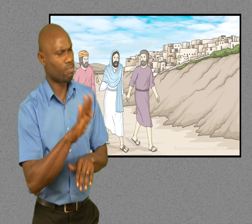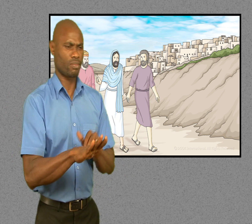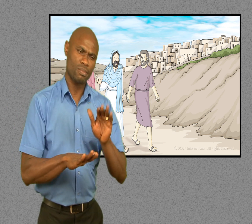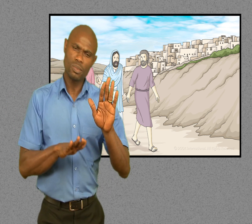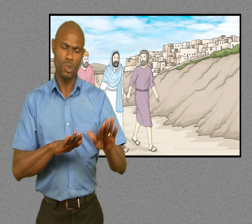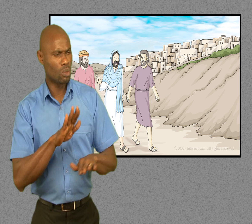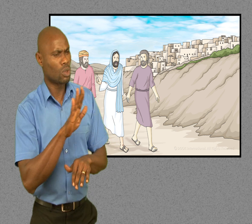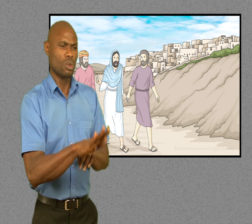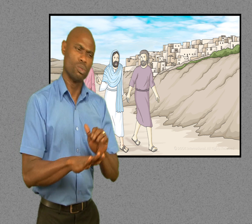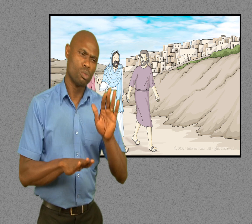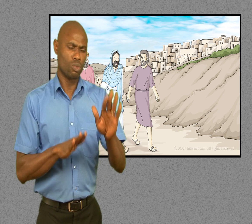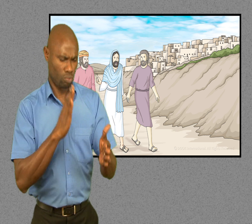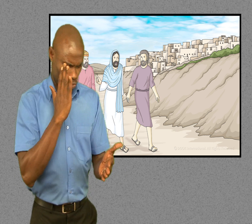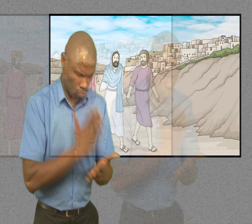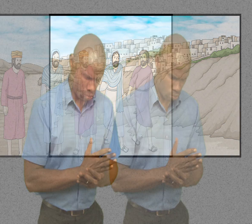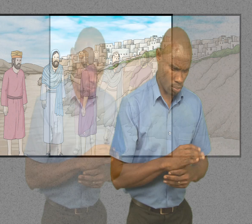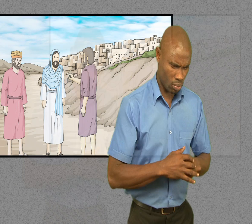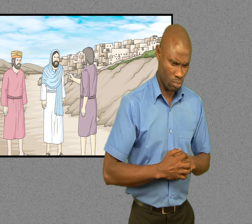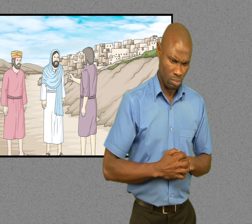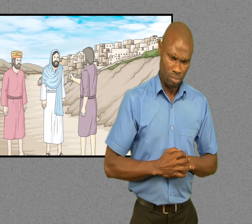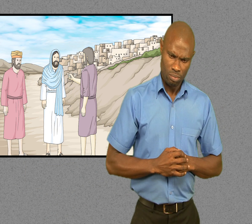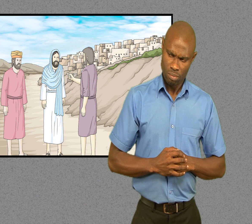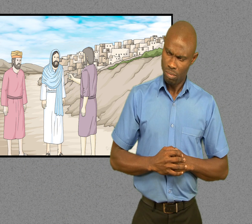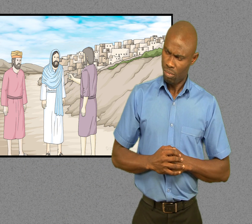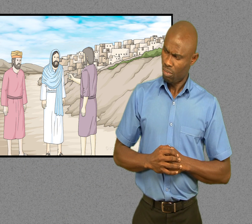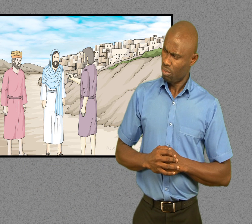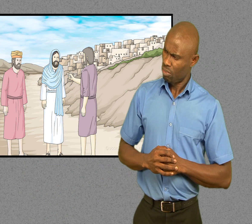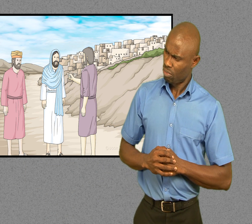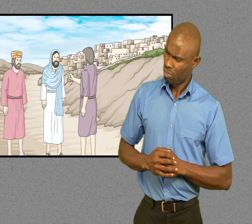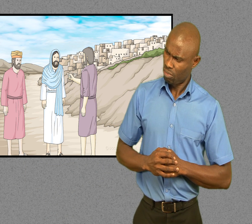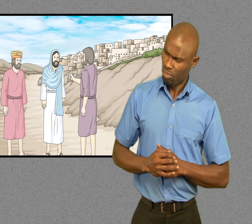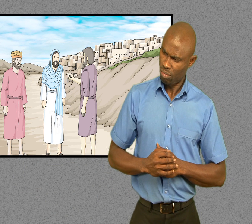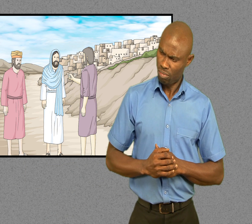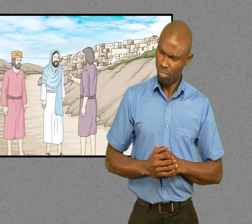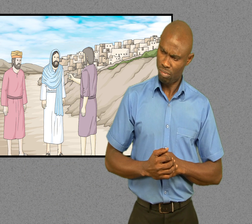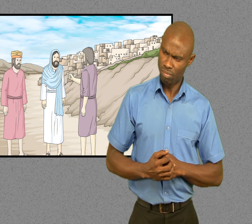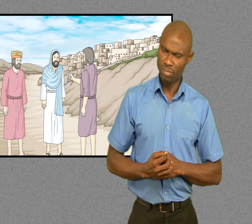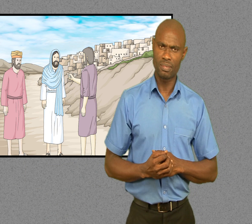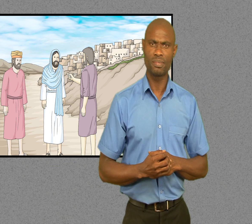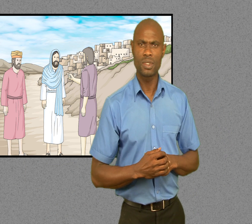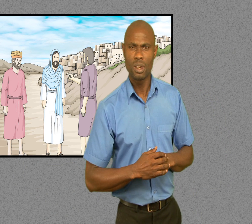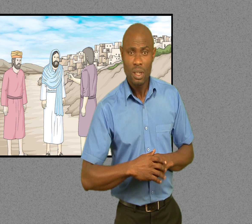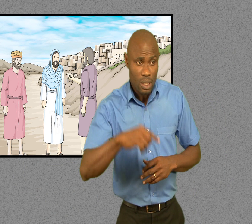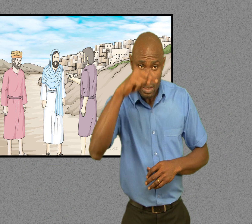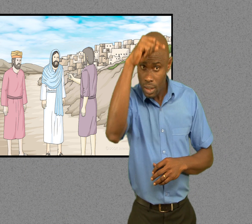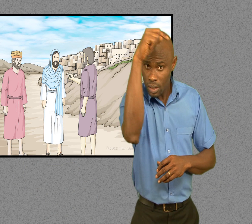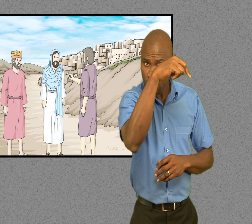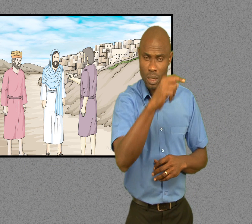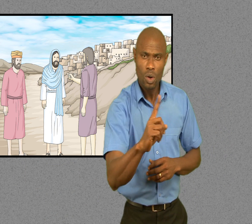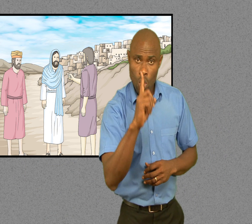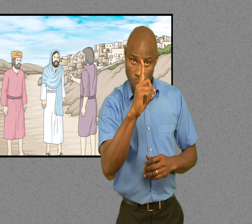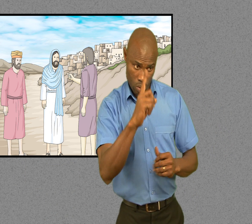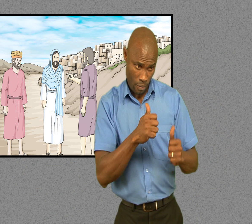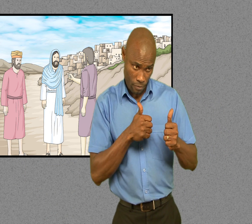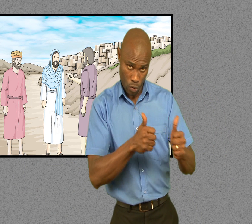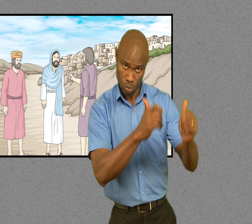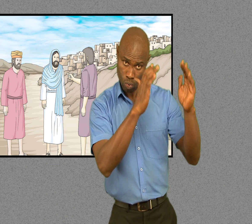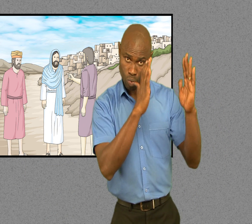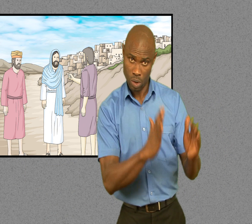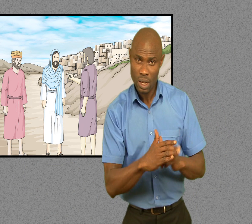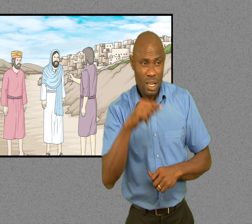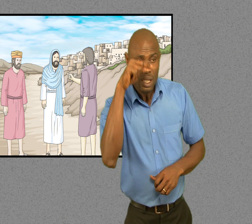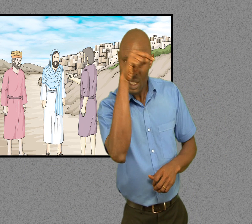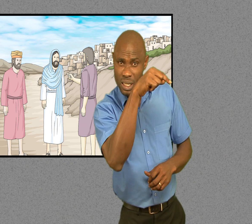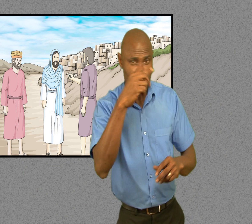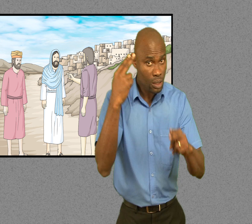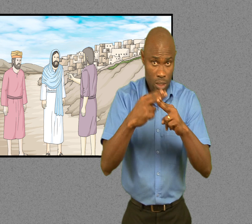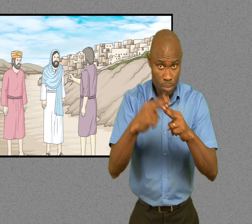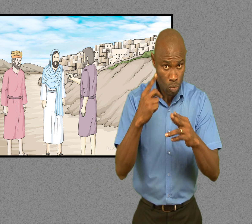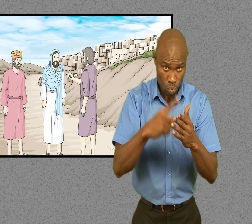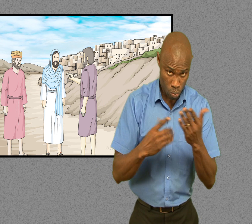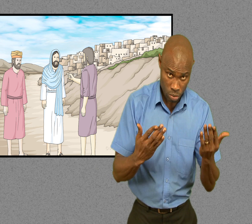They stood still, with sadness on their faces.